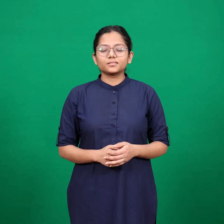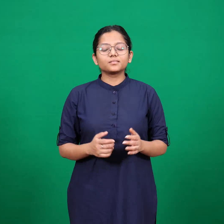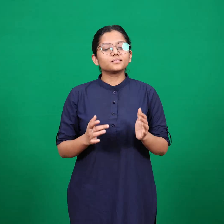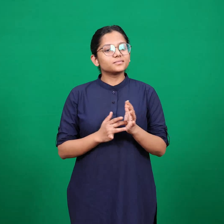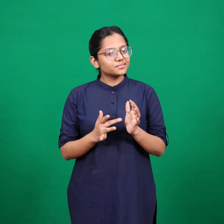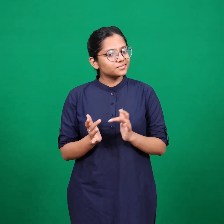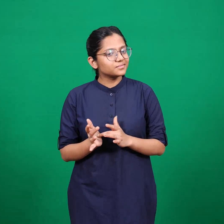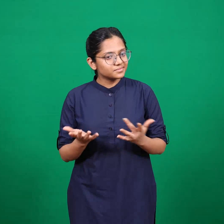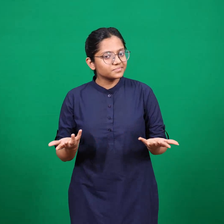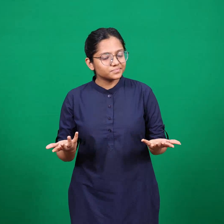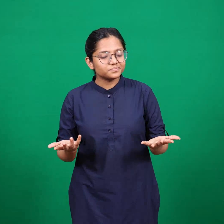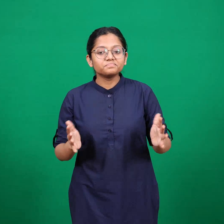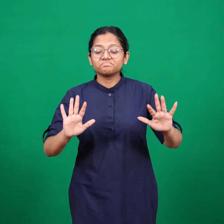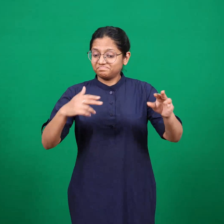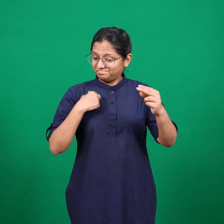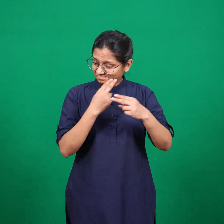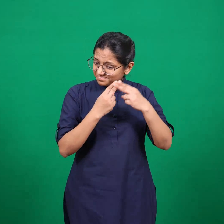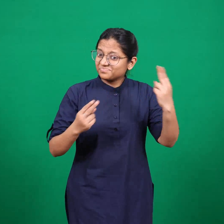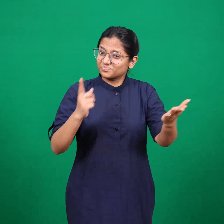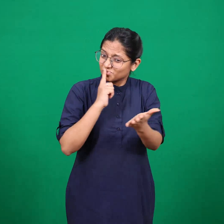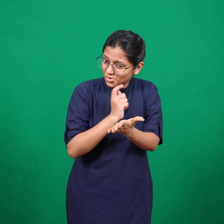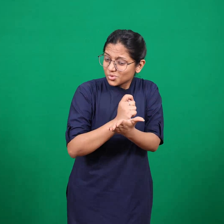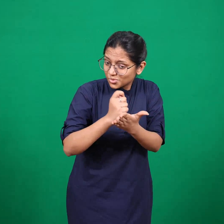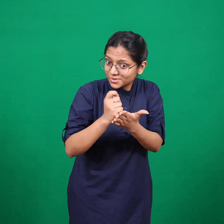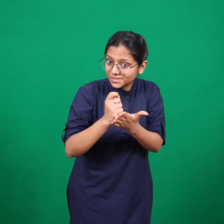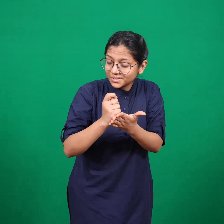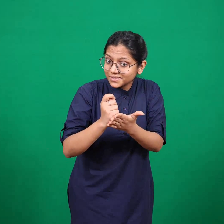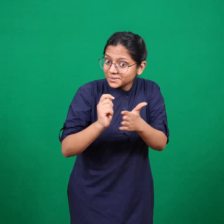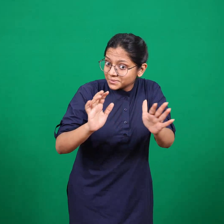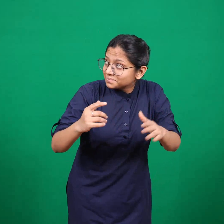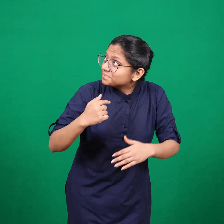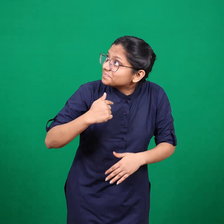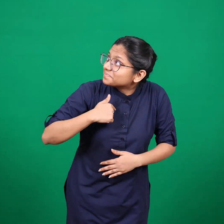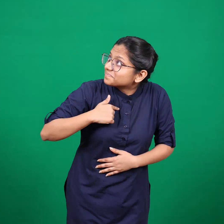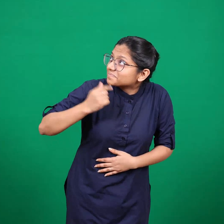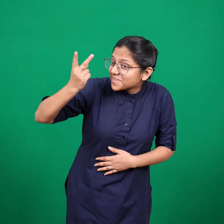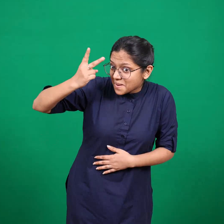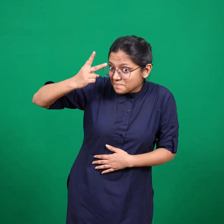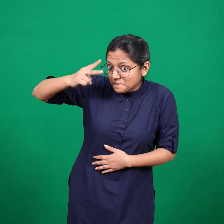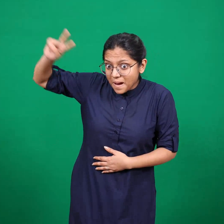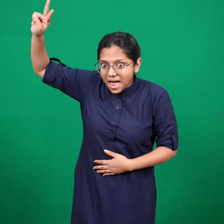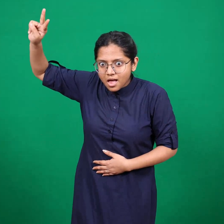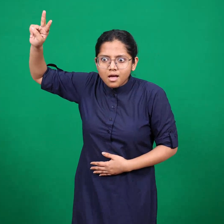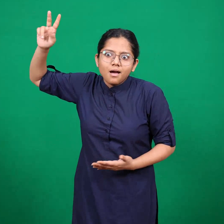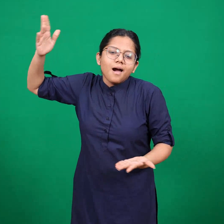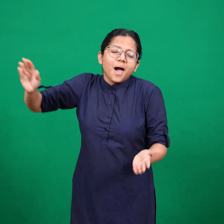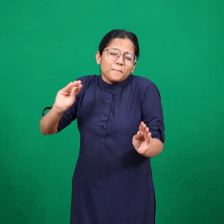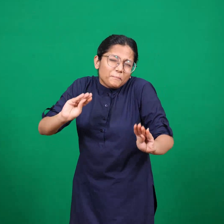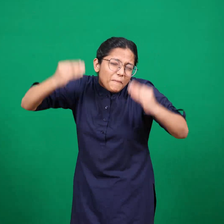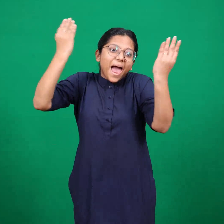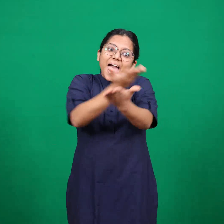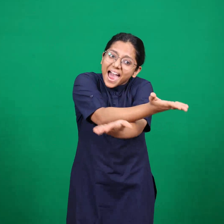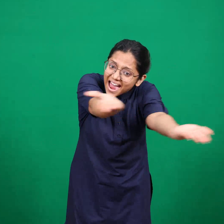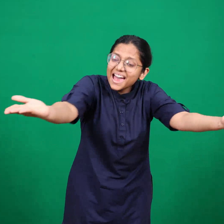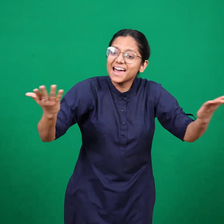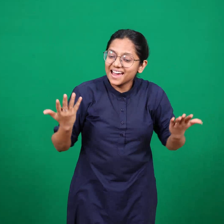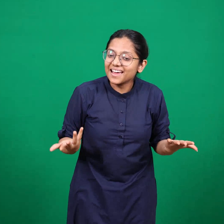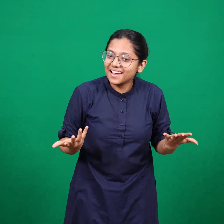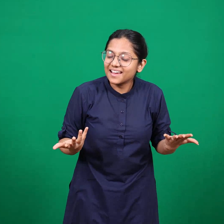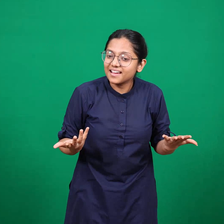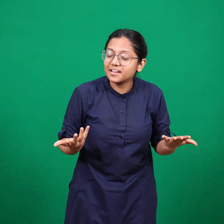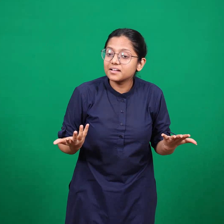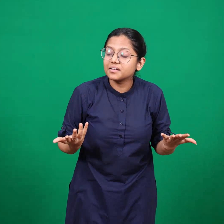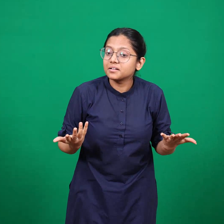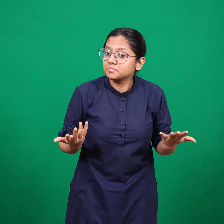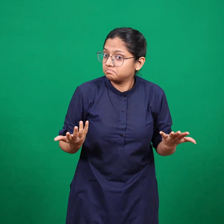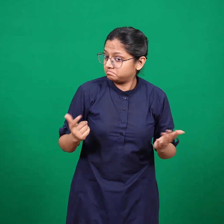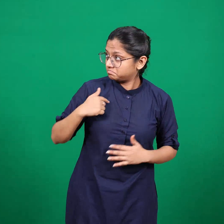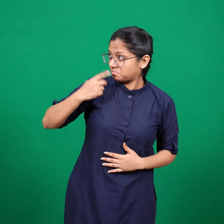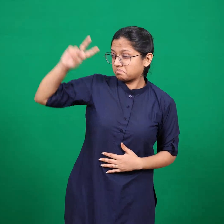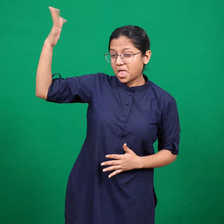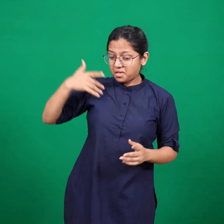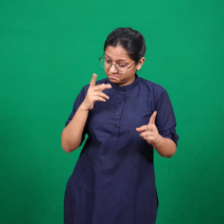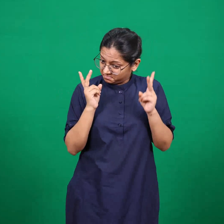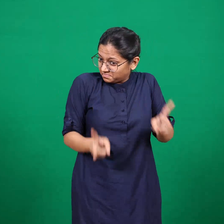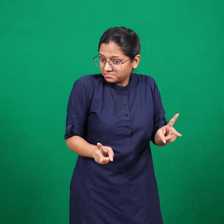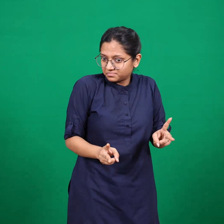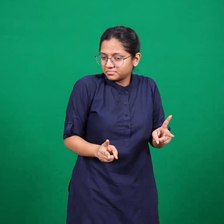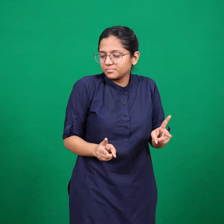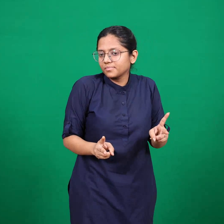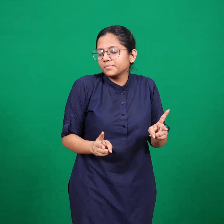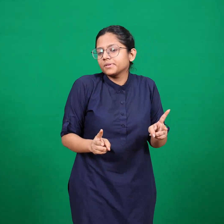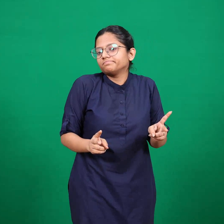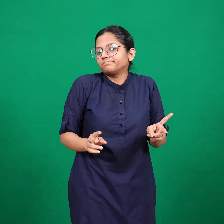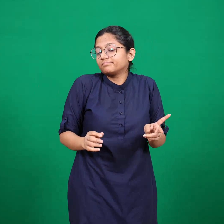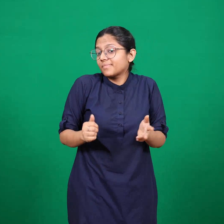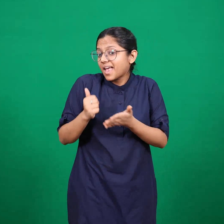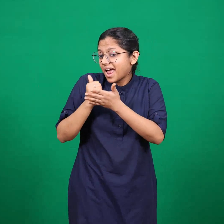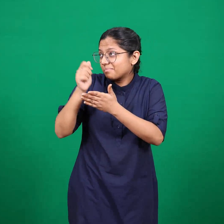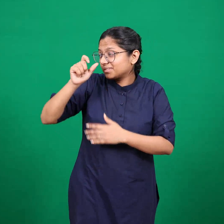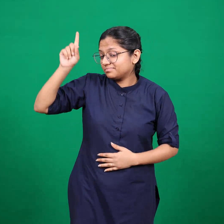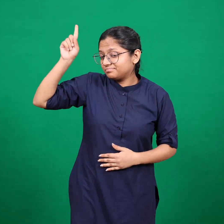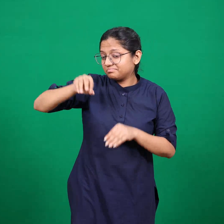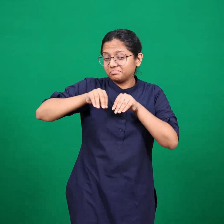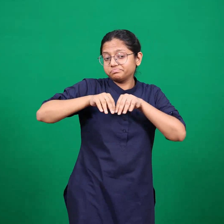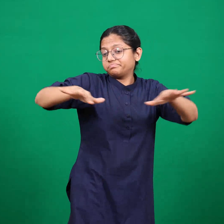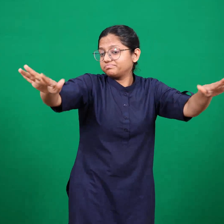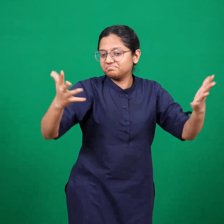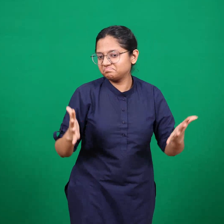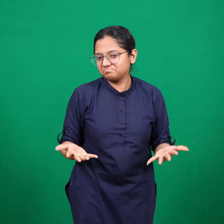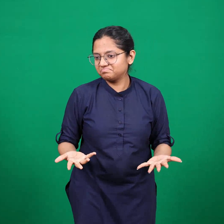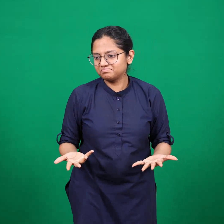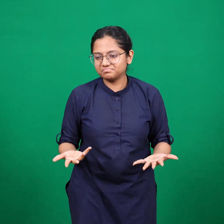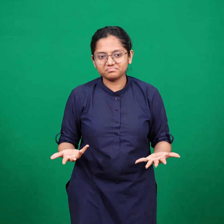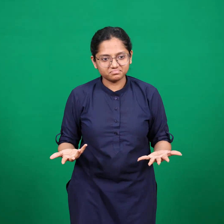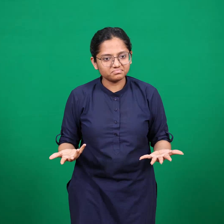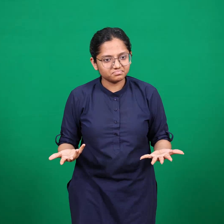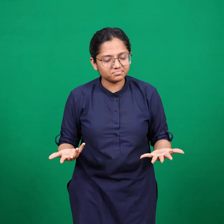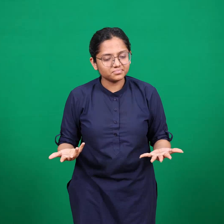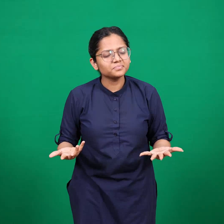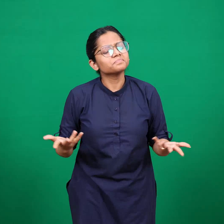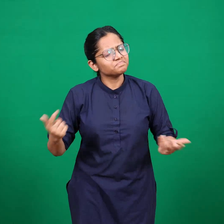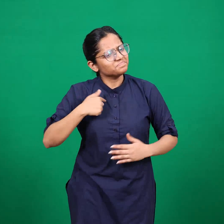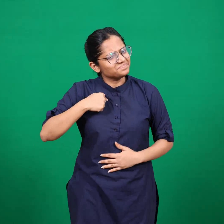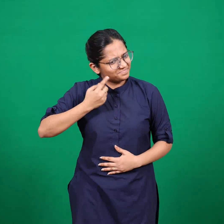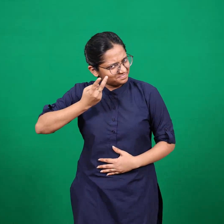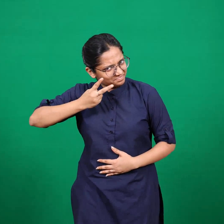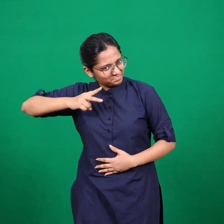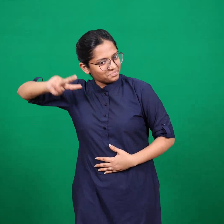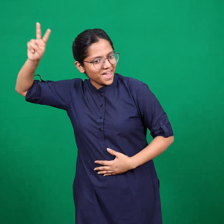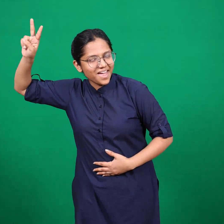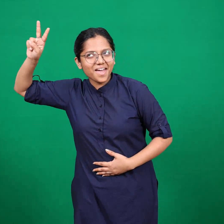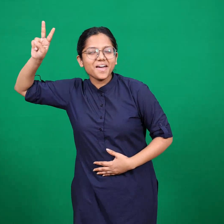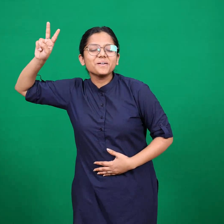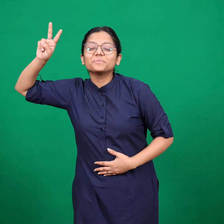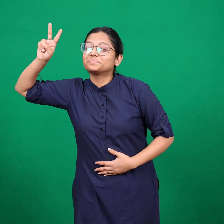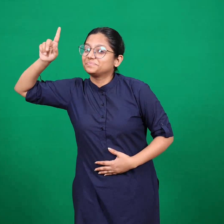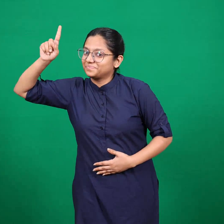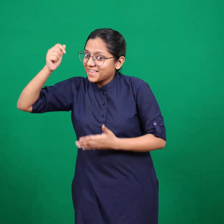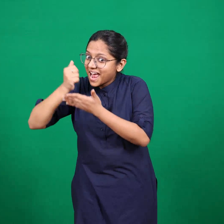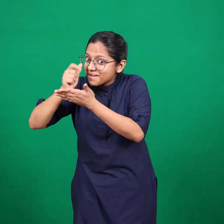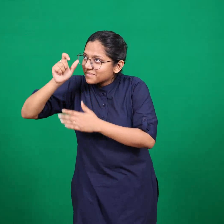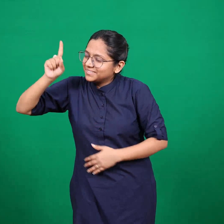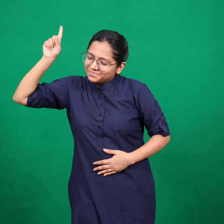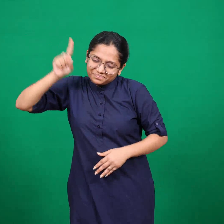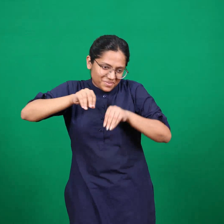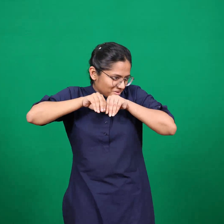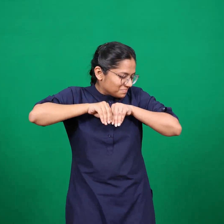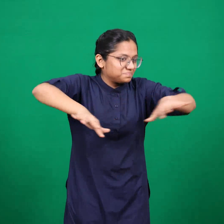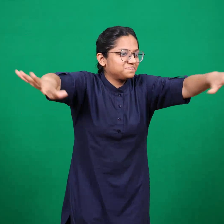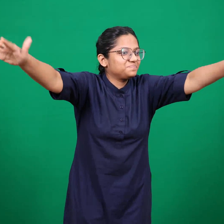But I tell you the truth, it is for your benefit that I am going away.